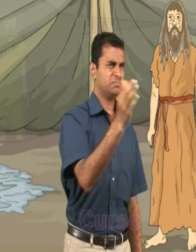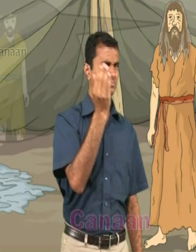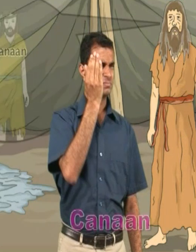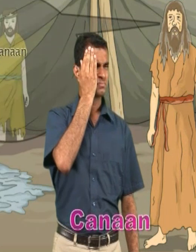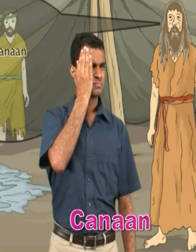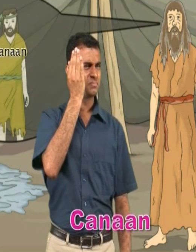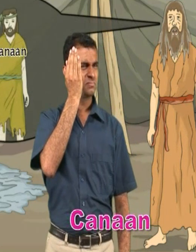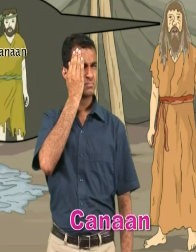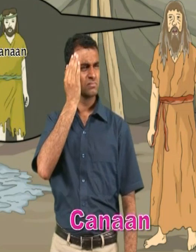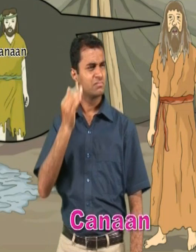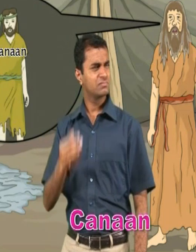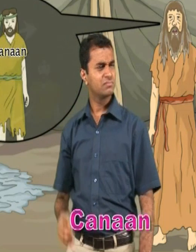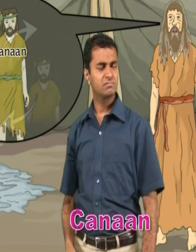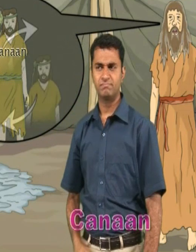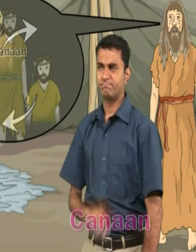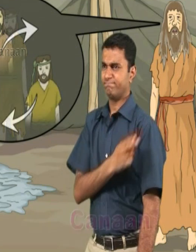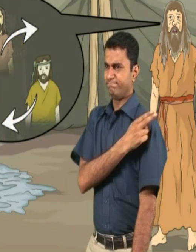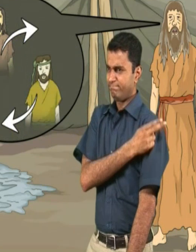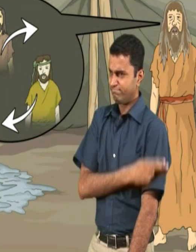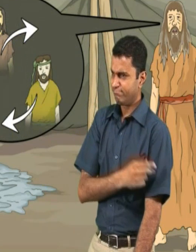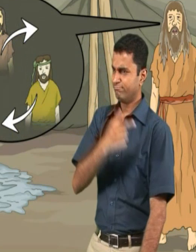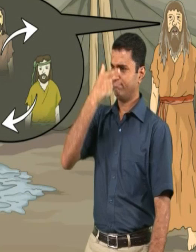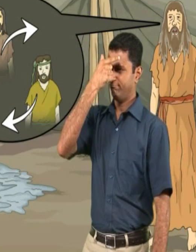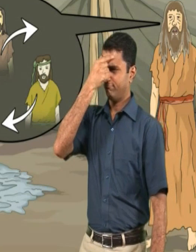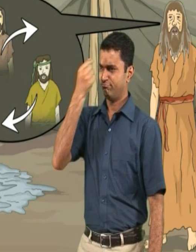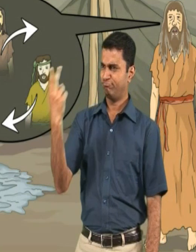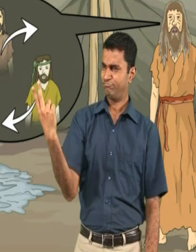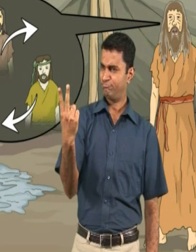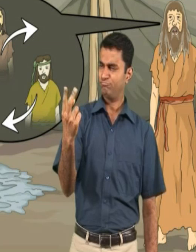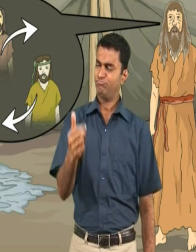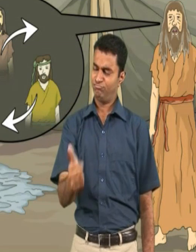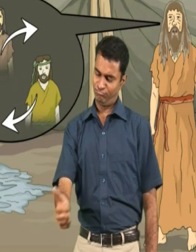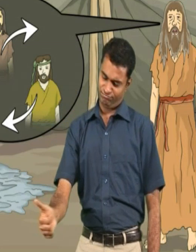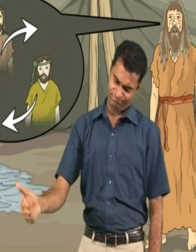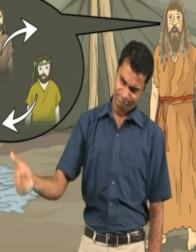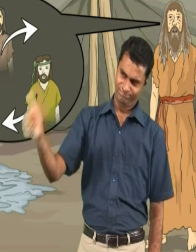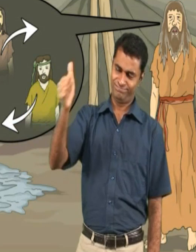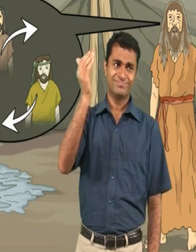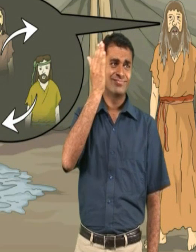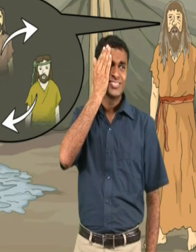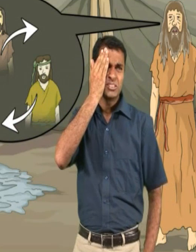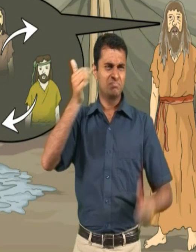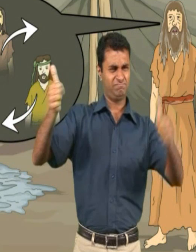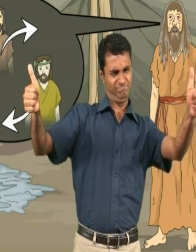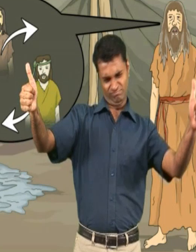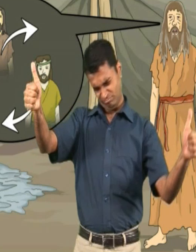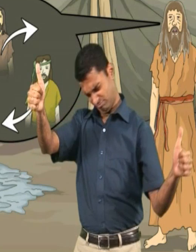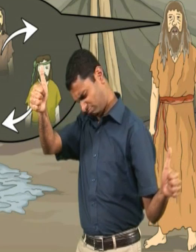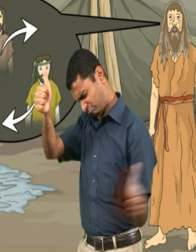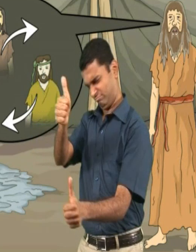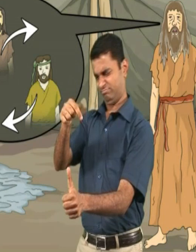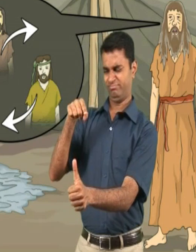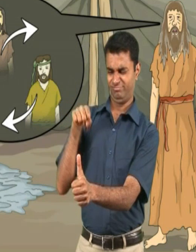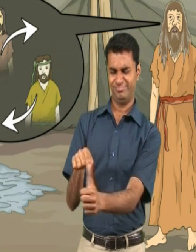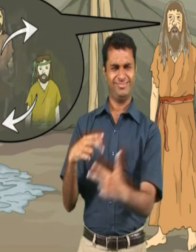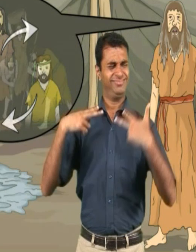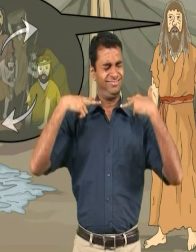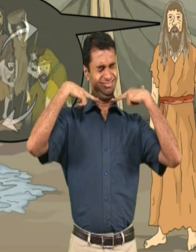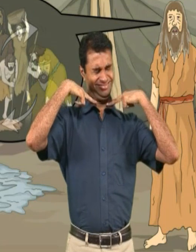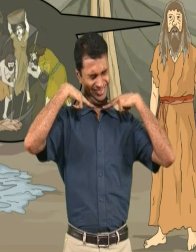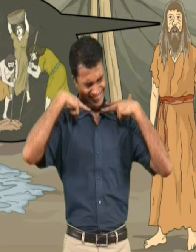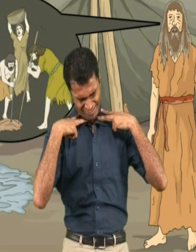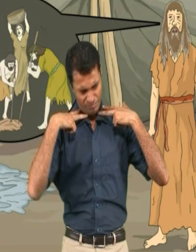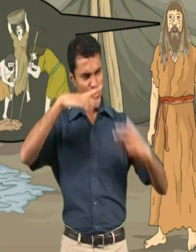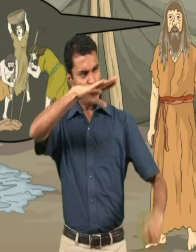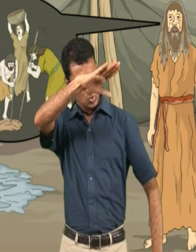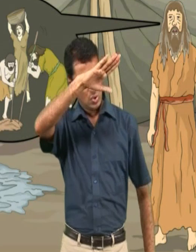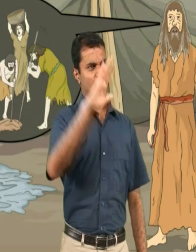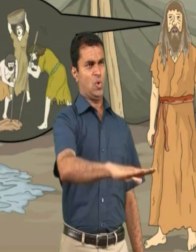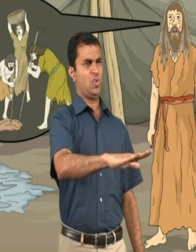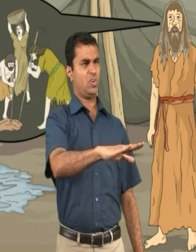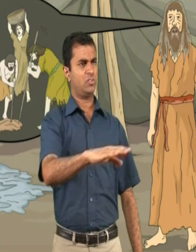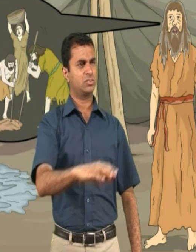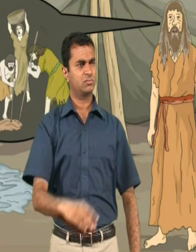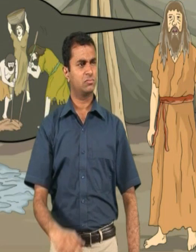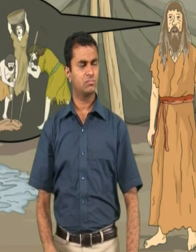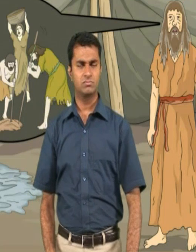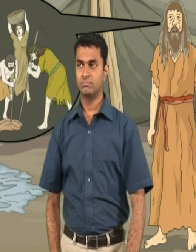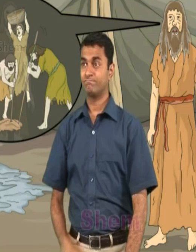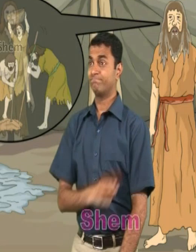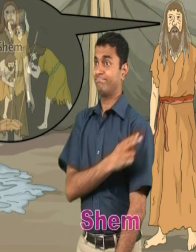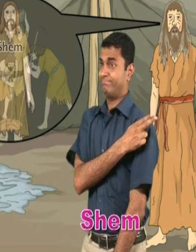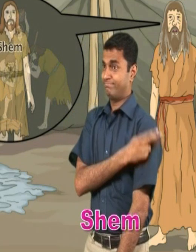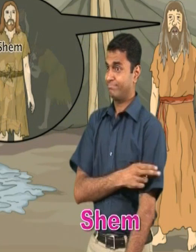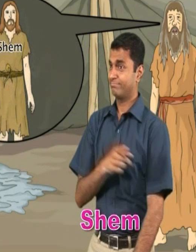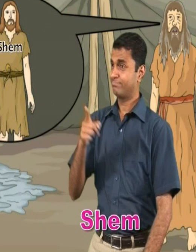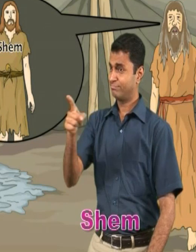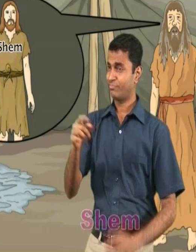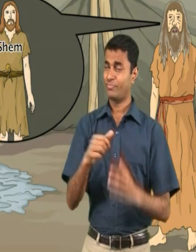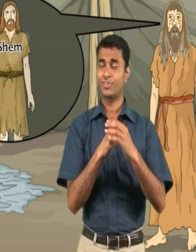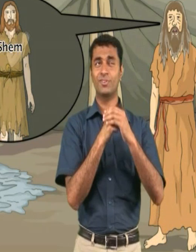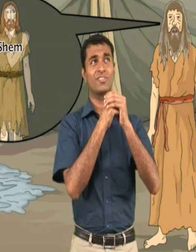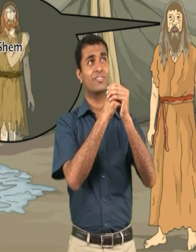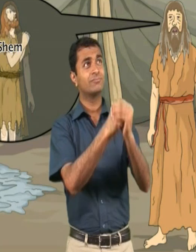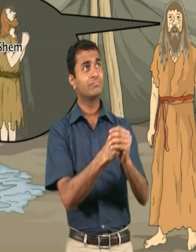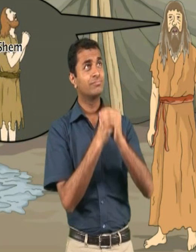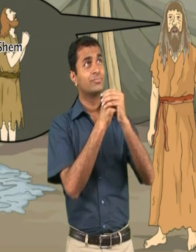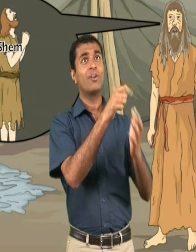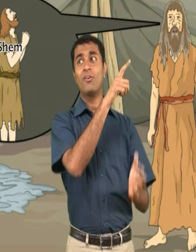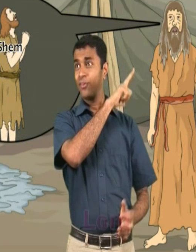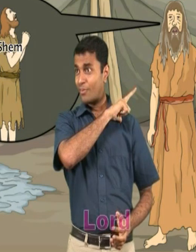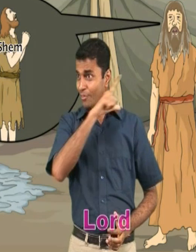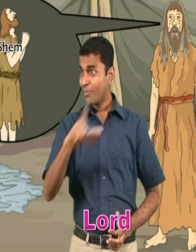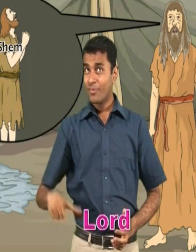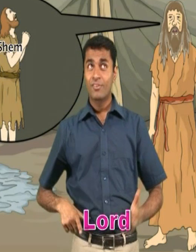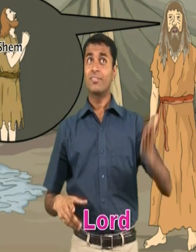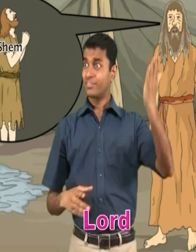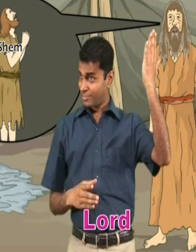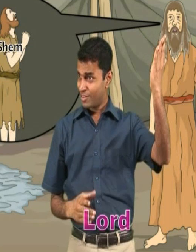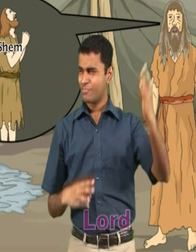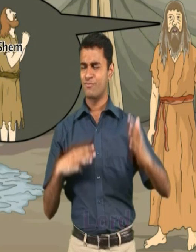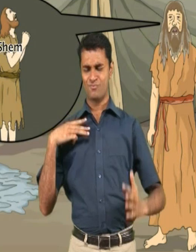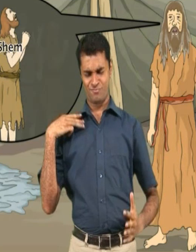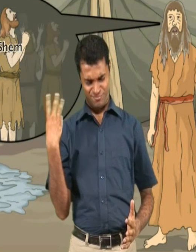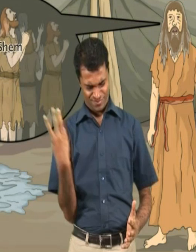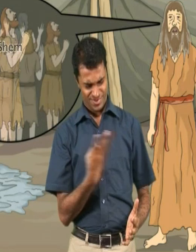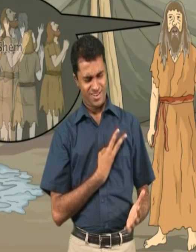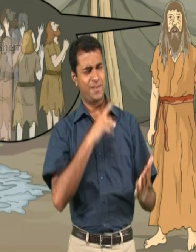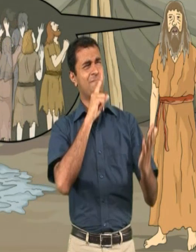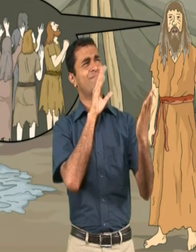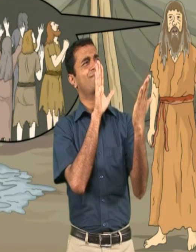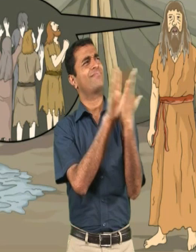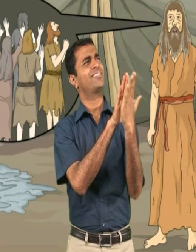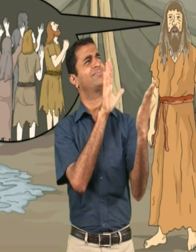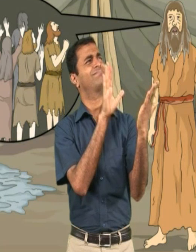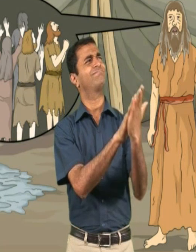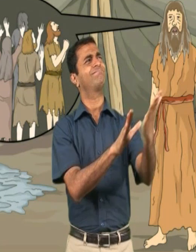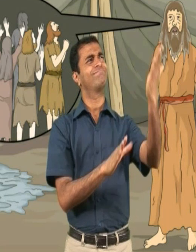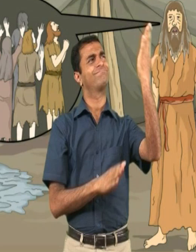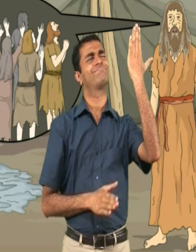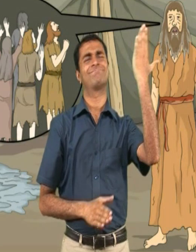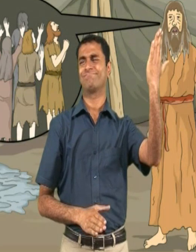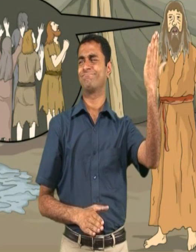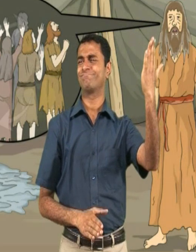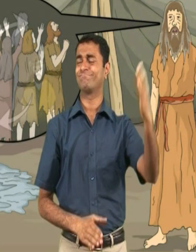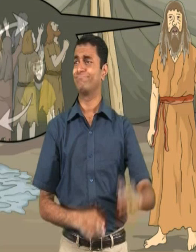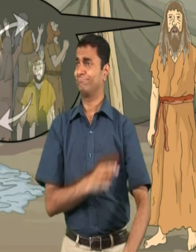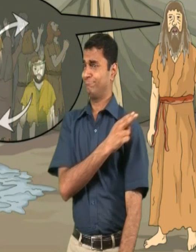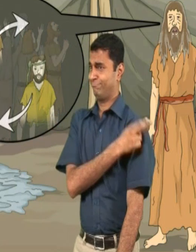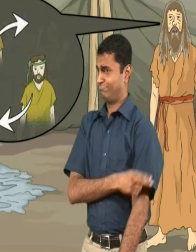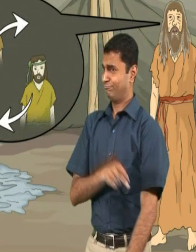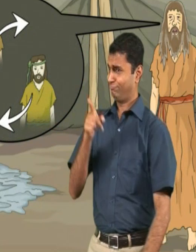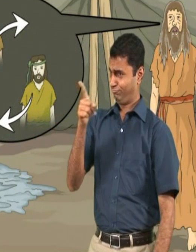A servant of servants shall he be to his brothers.” He also declared: “Blessed be the LORD, the God of Shem!